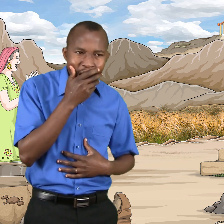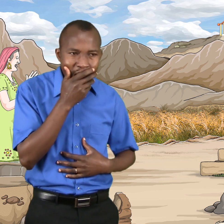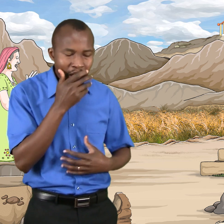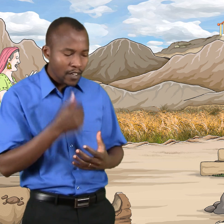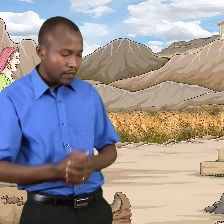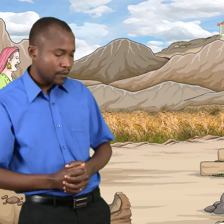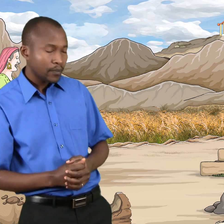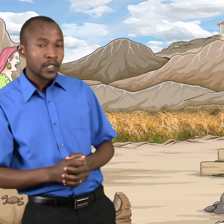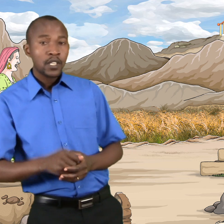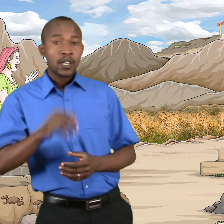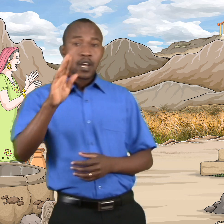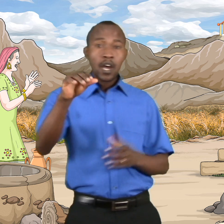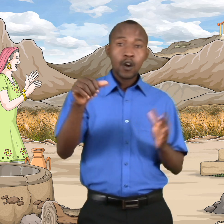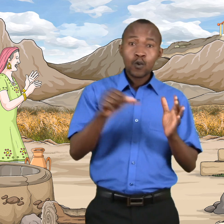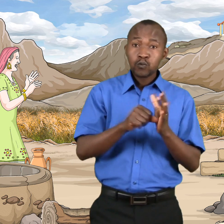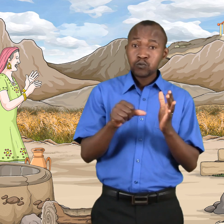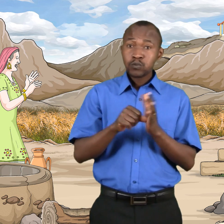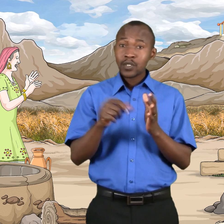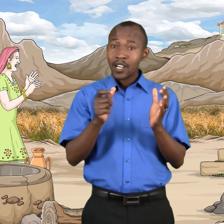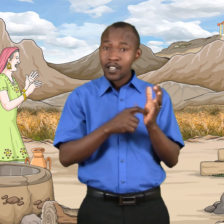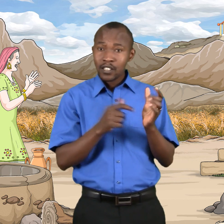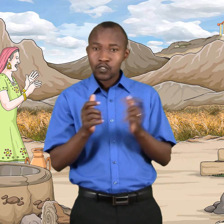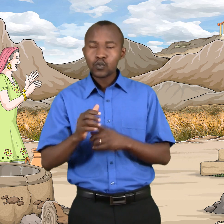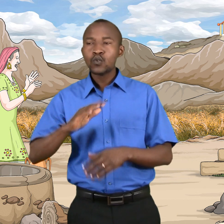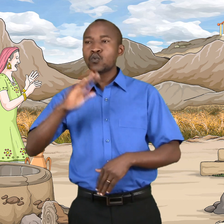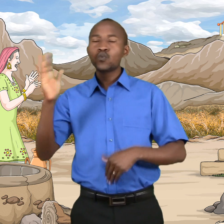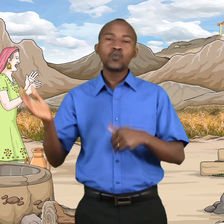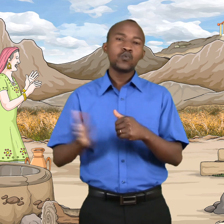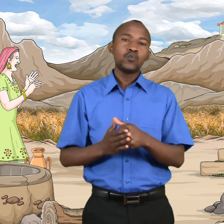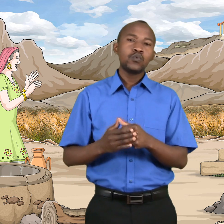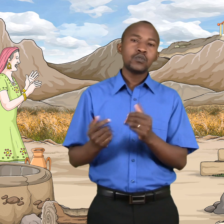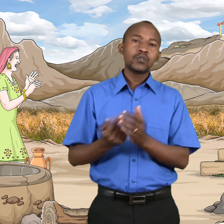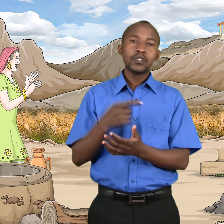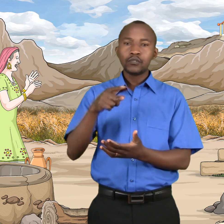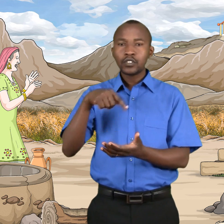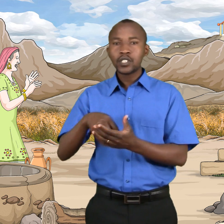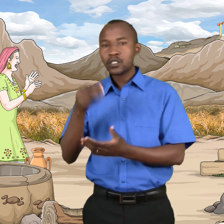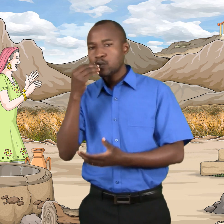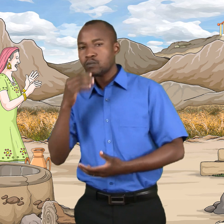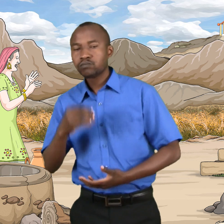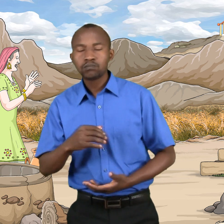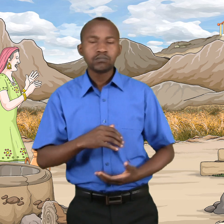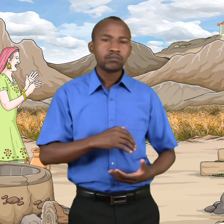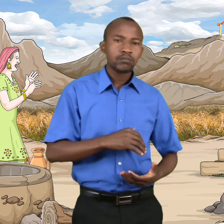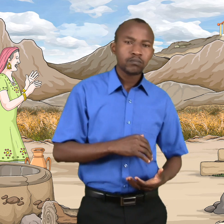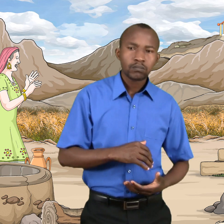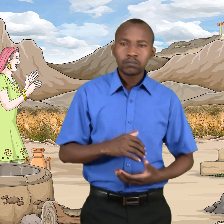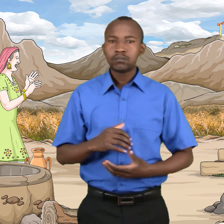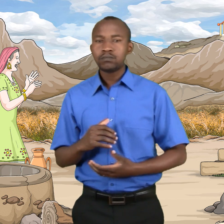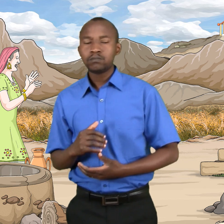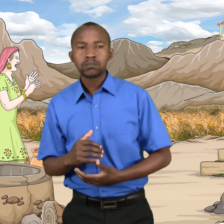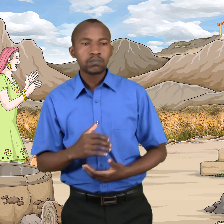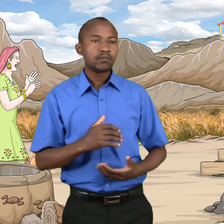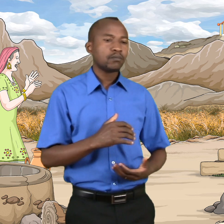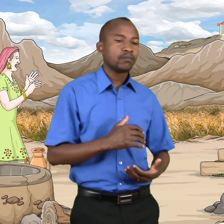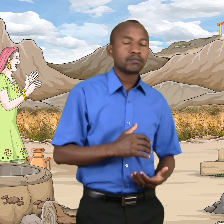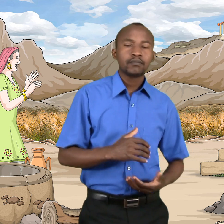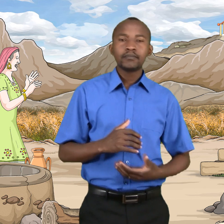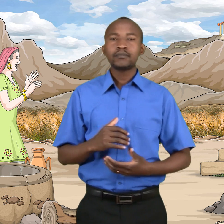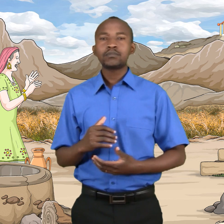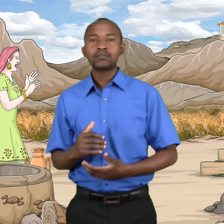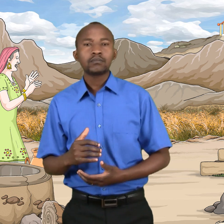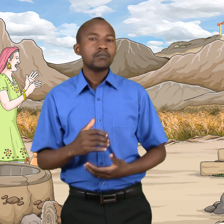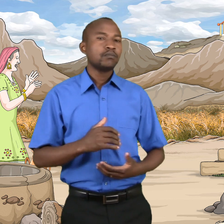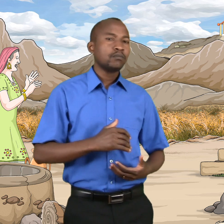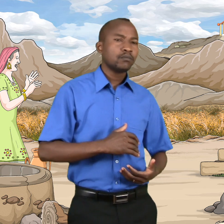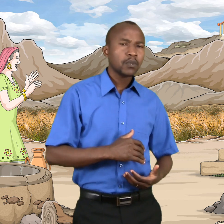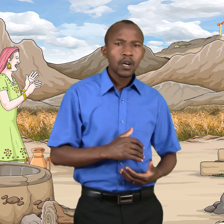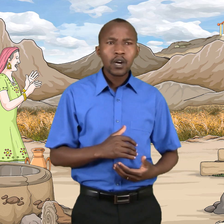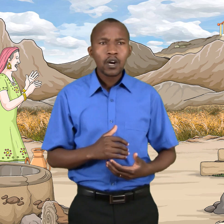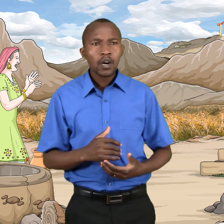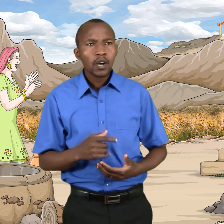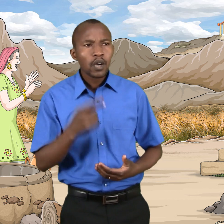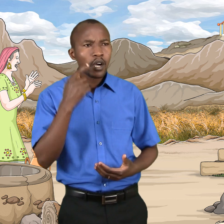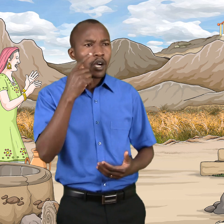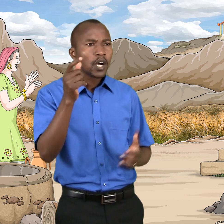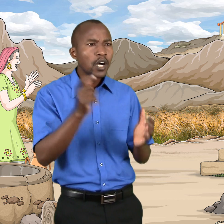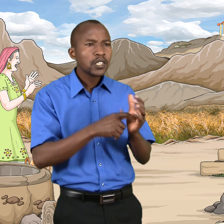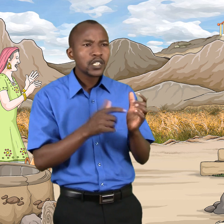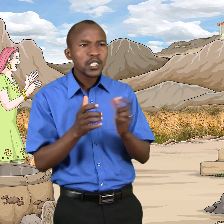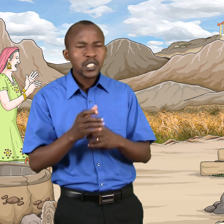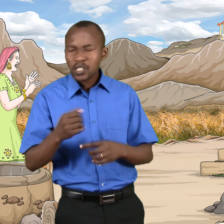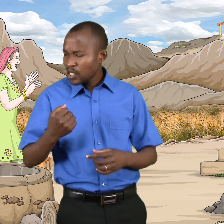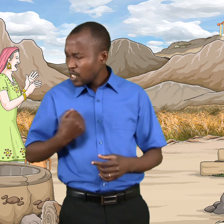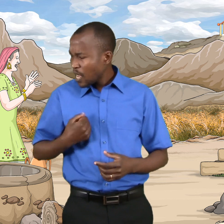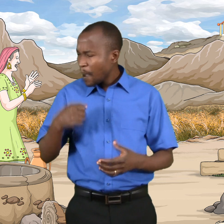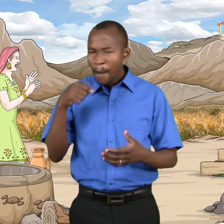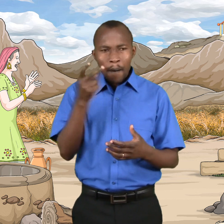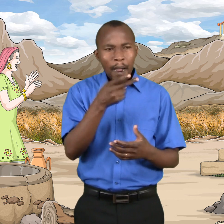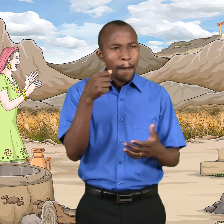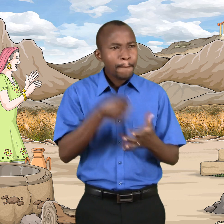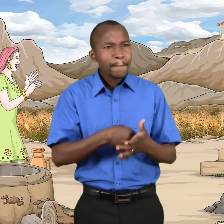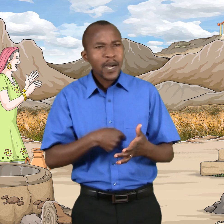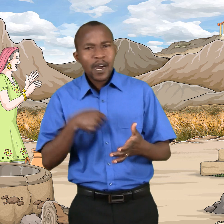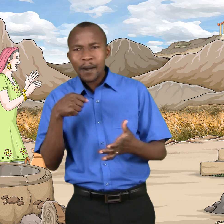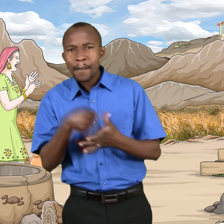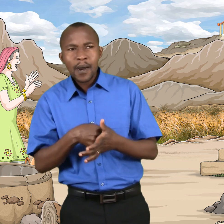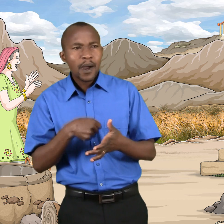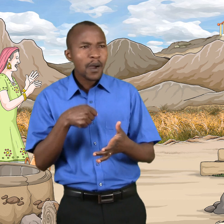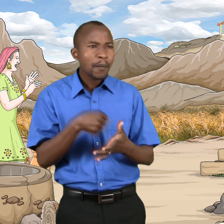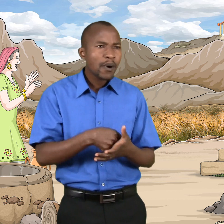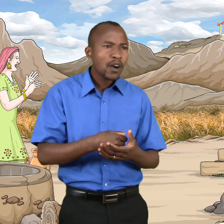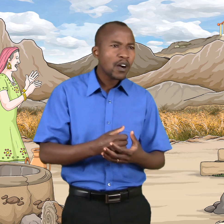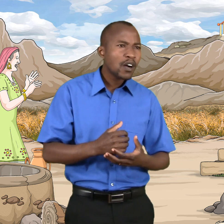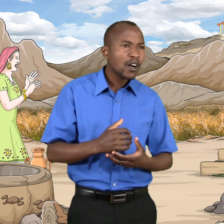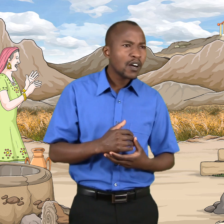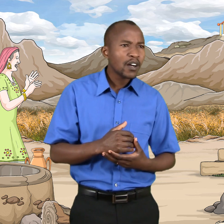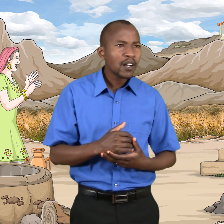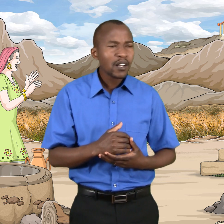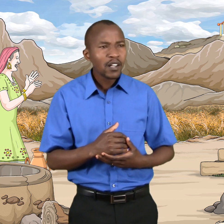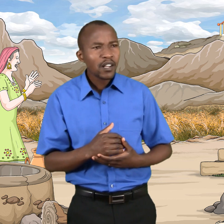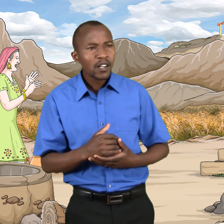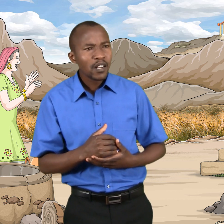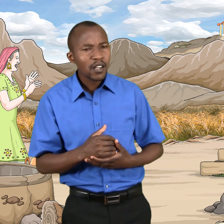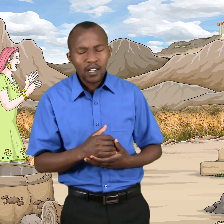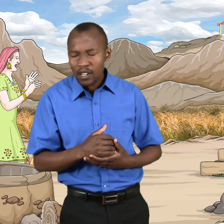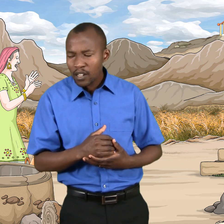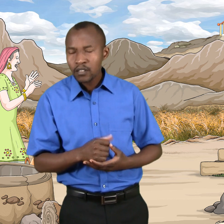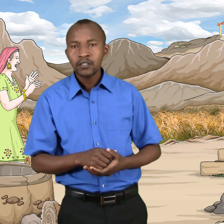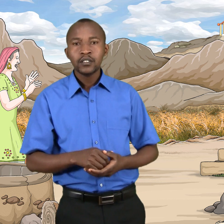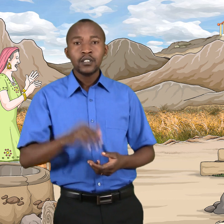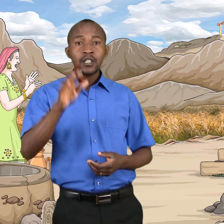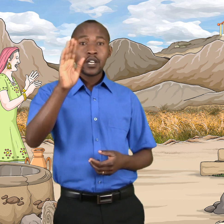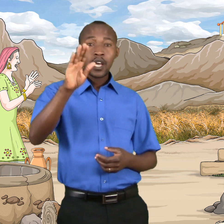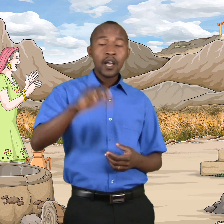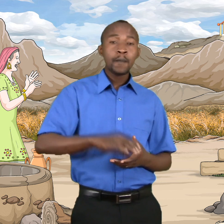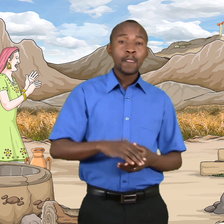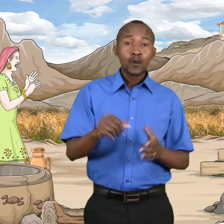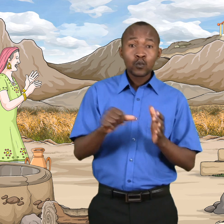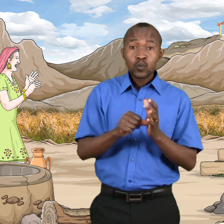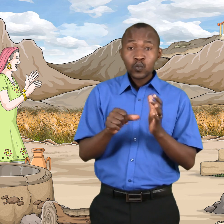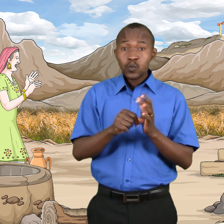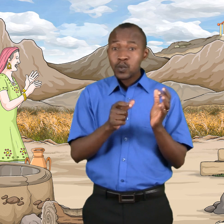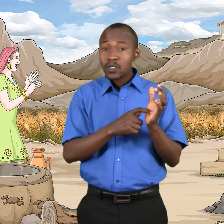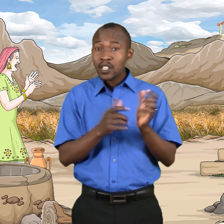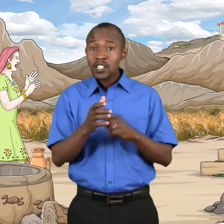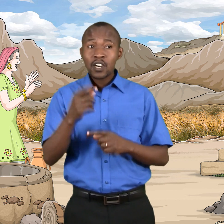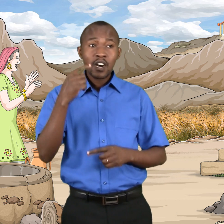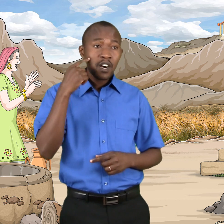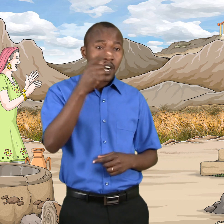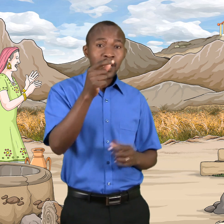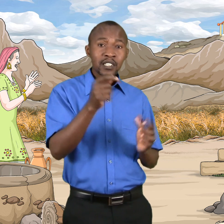Just then His disciples returned and were surprised that He was speaking with a woman.